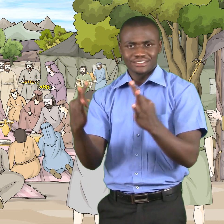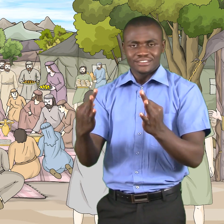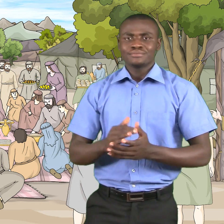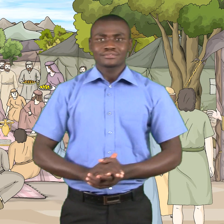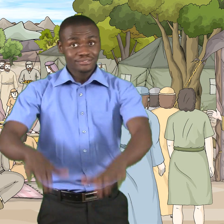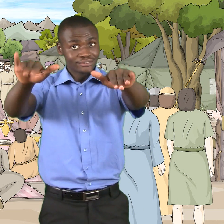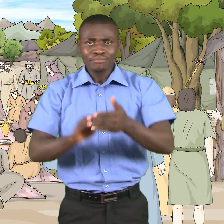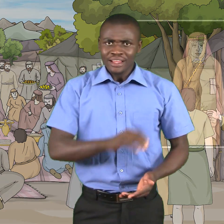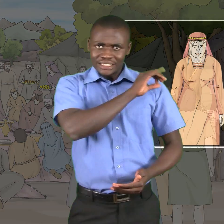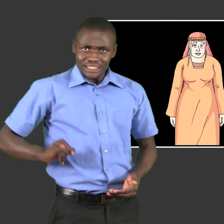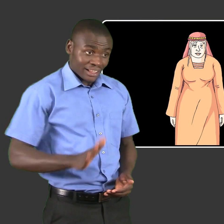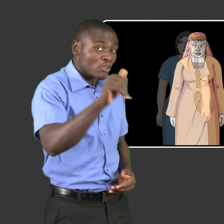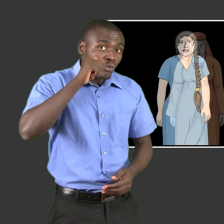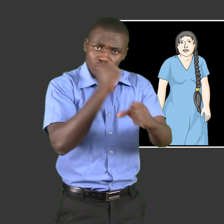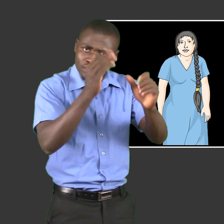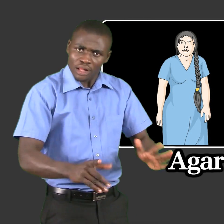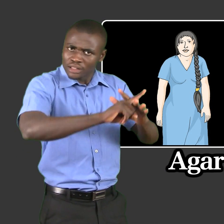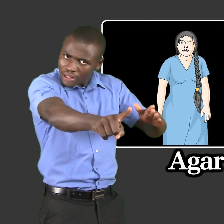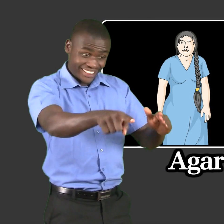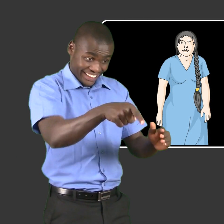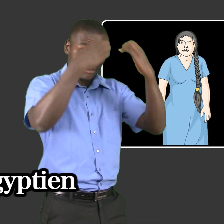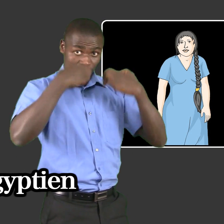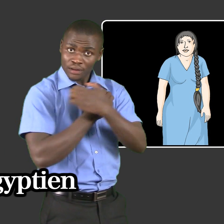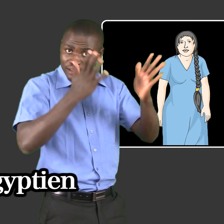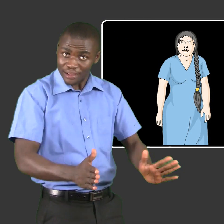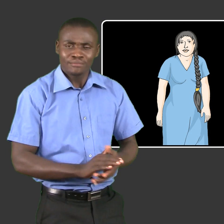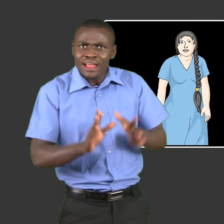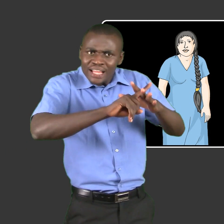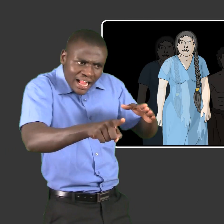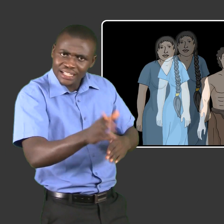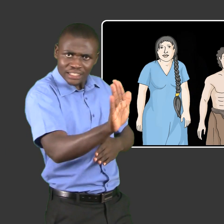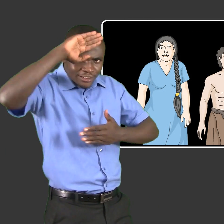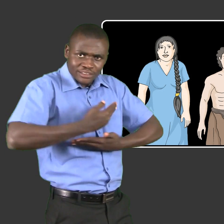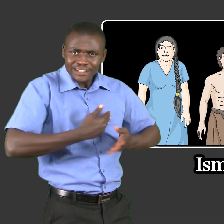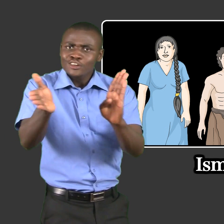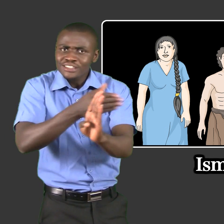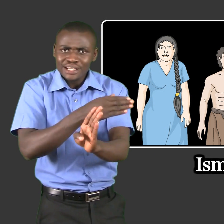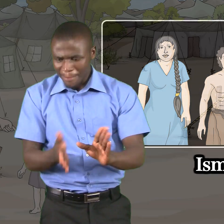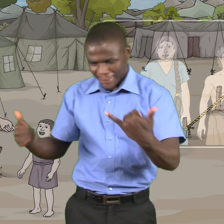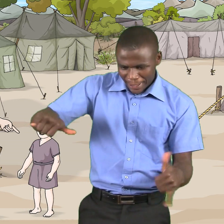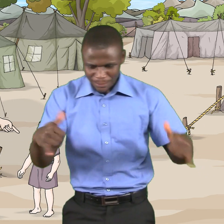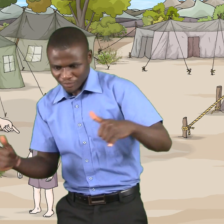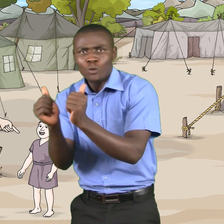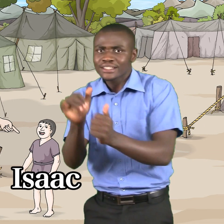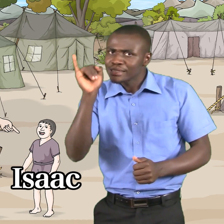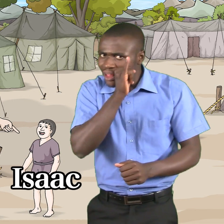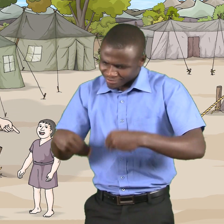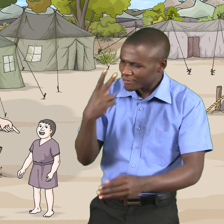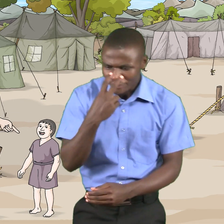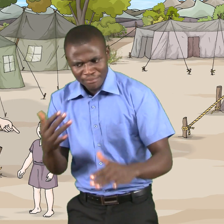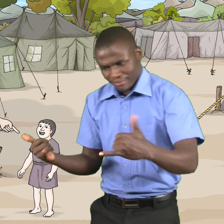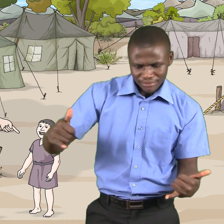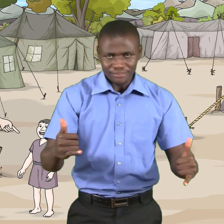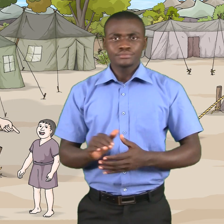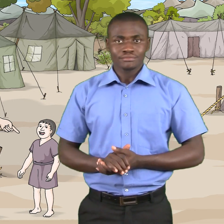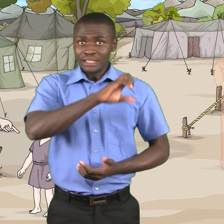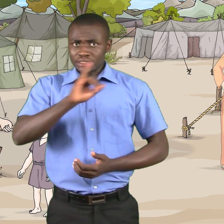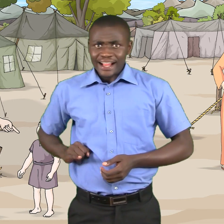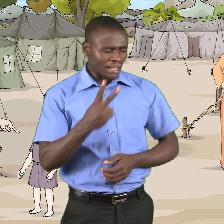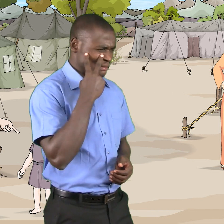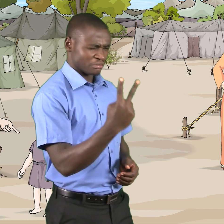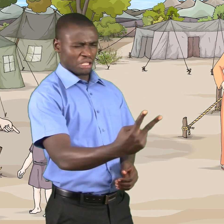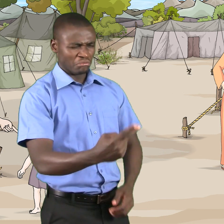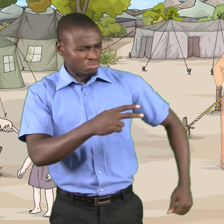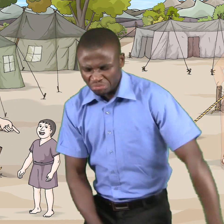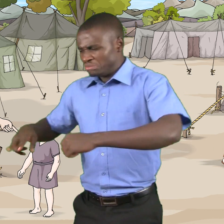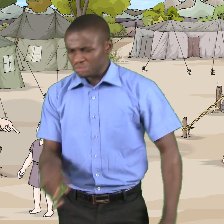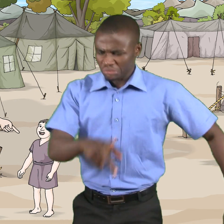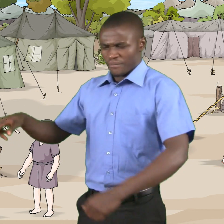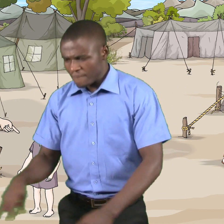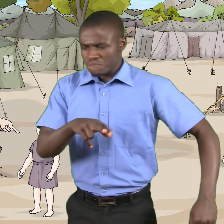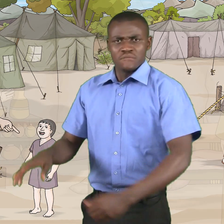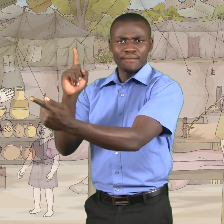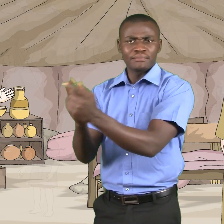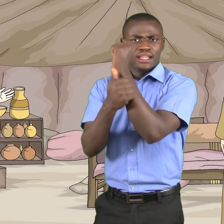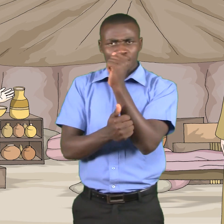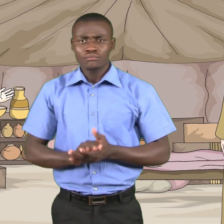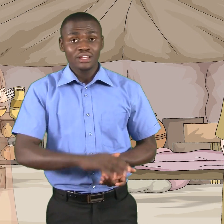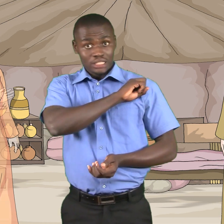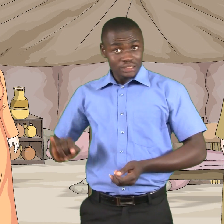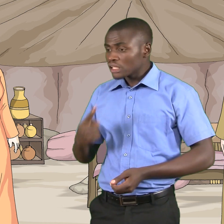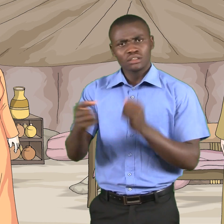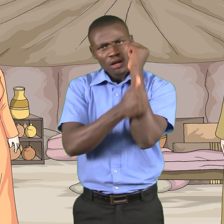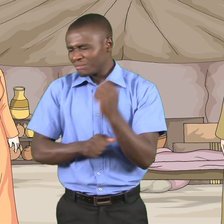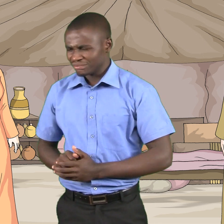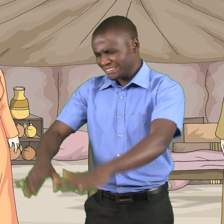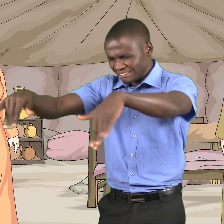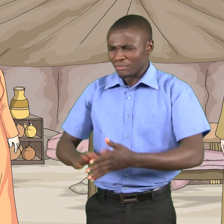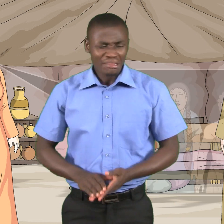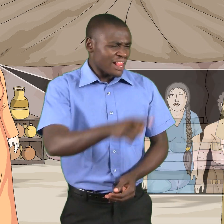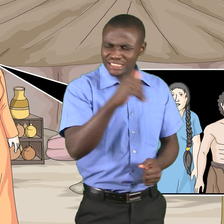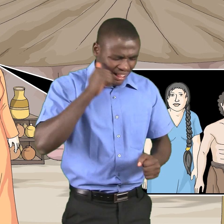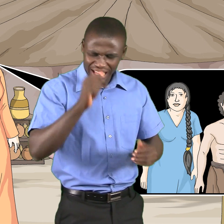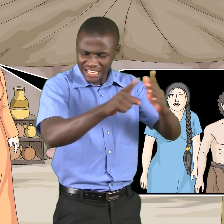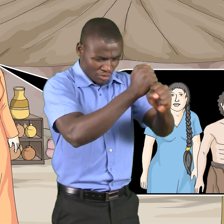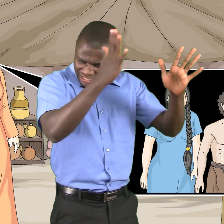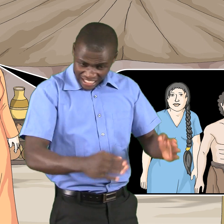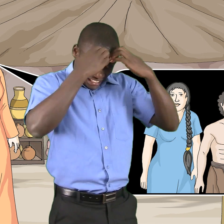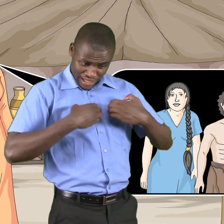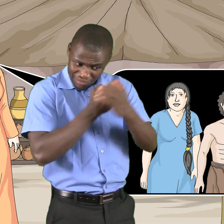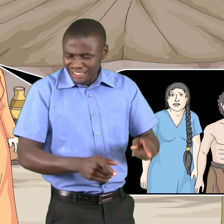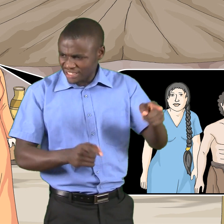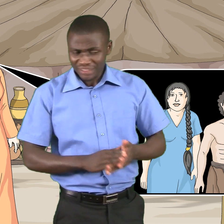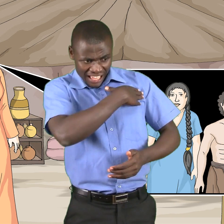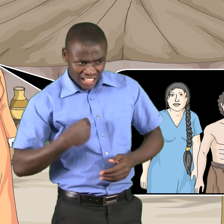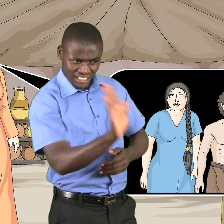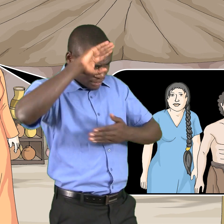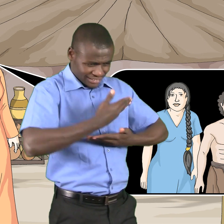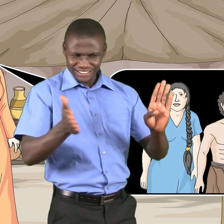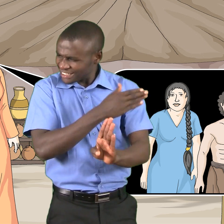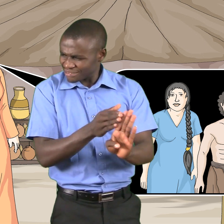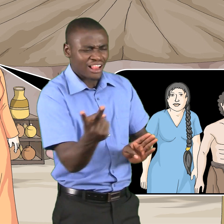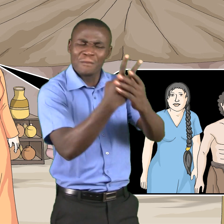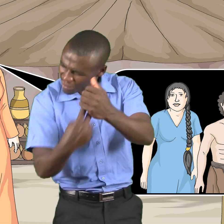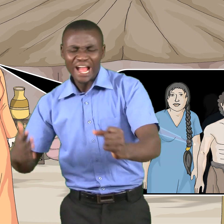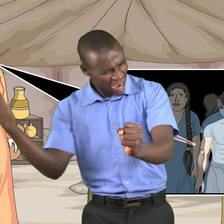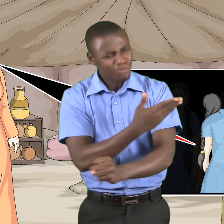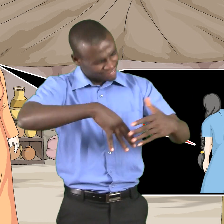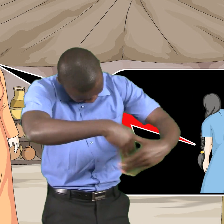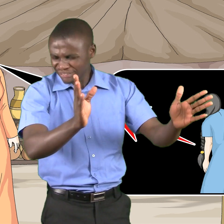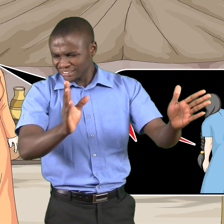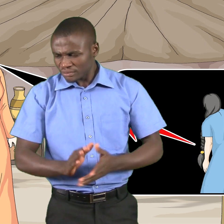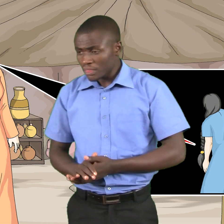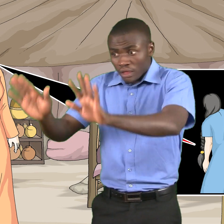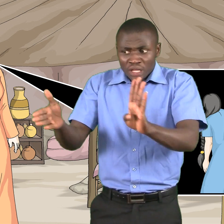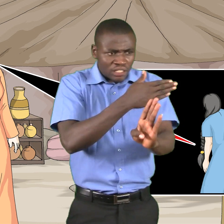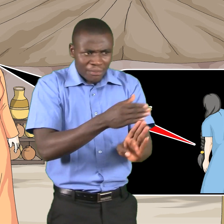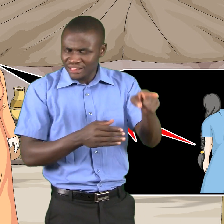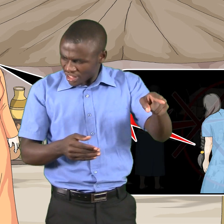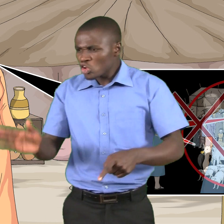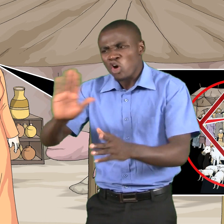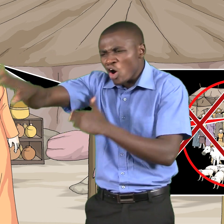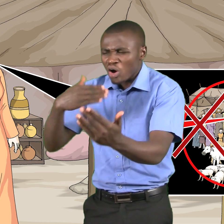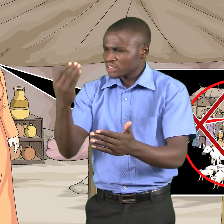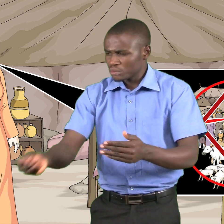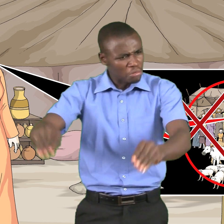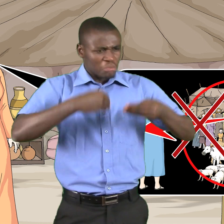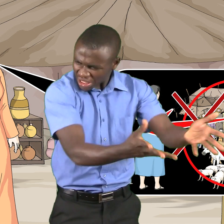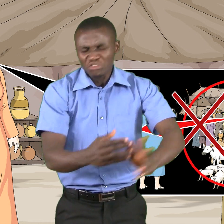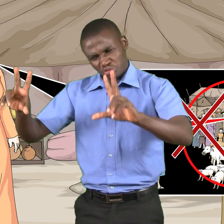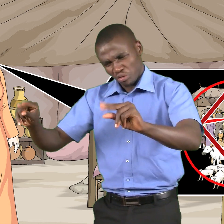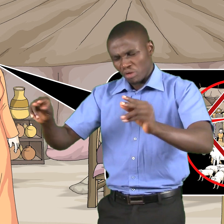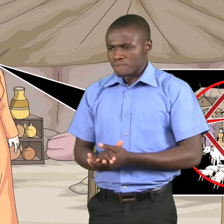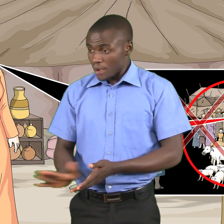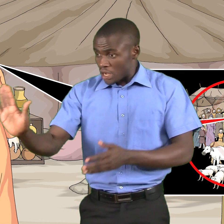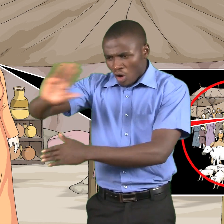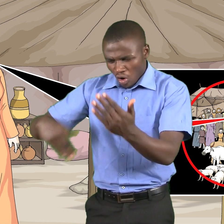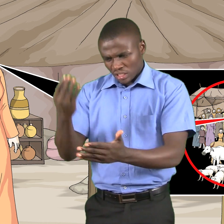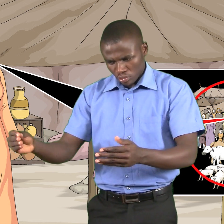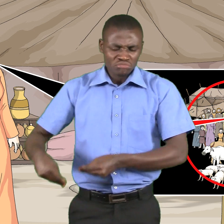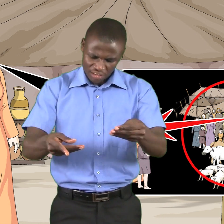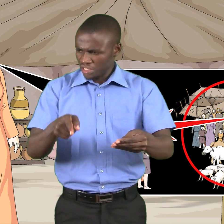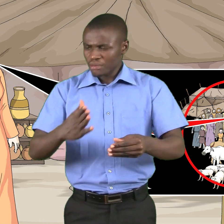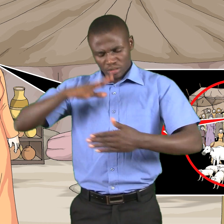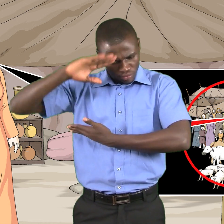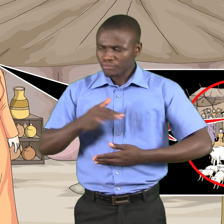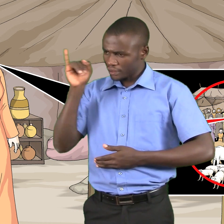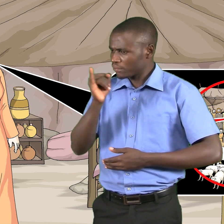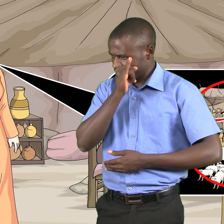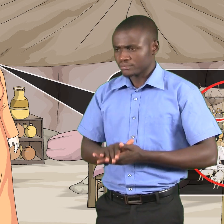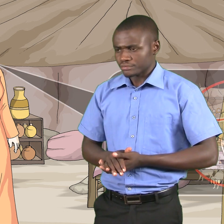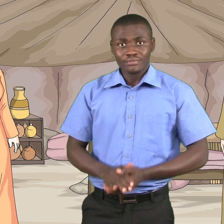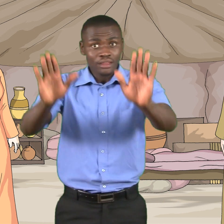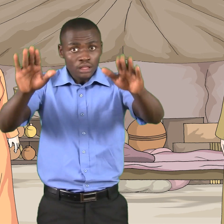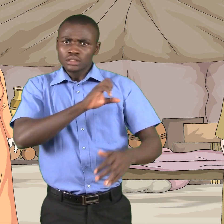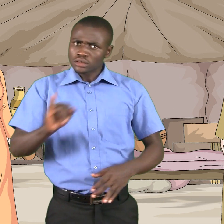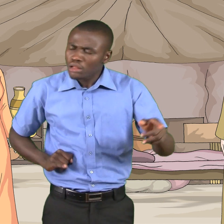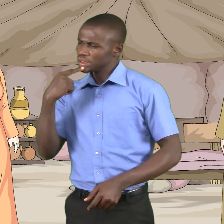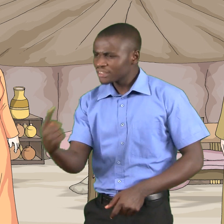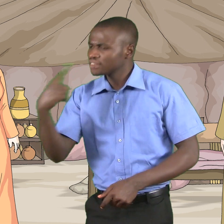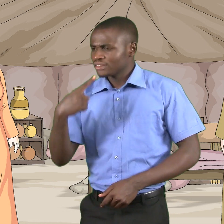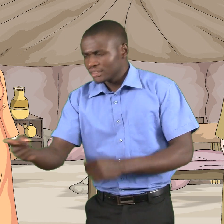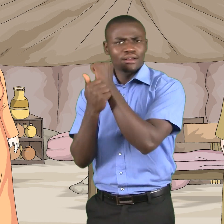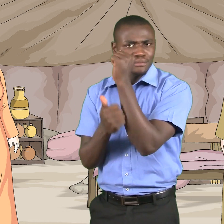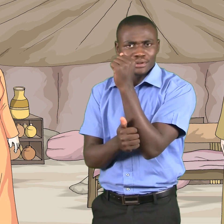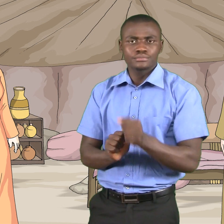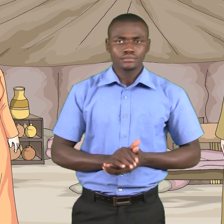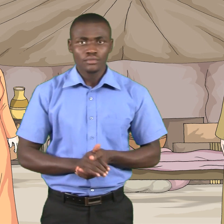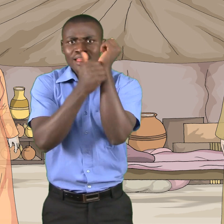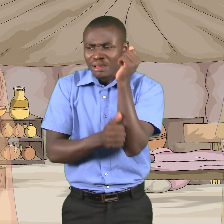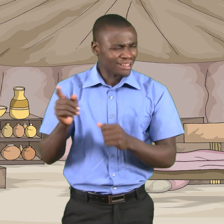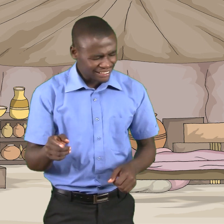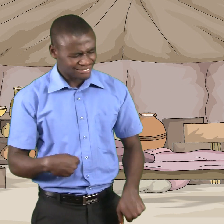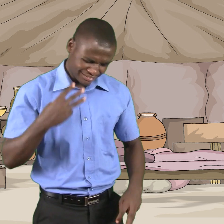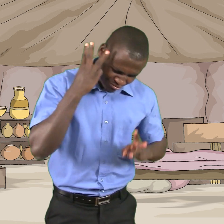But Sarah saw that the son whom Hagar the Egyptian had borne to Abraham was mocking her son, and she said to Abraham, “Expel the slave woman and her son, for the slave woman’s son will never share in the inheritance with my son Isaac!”